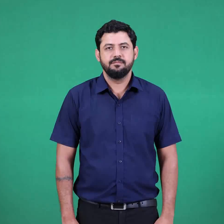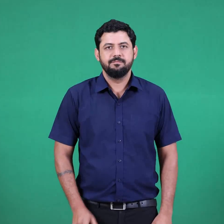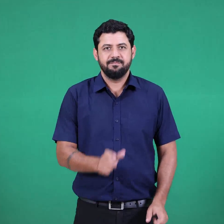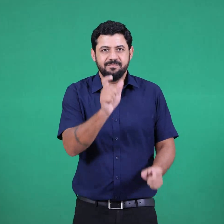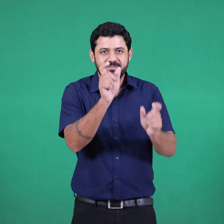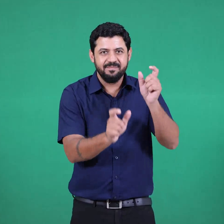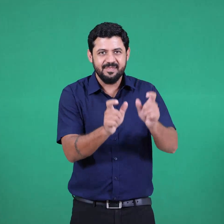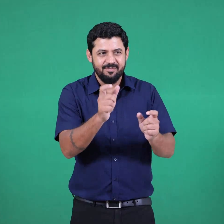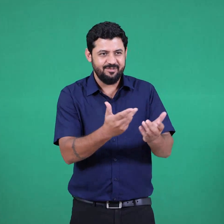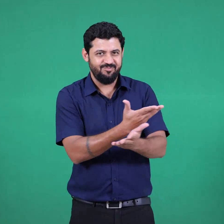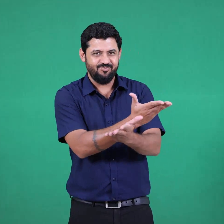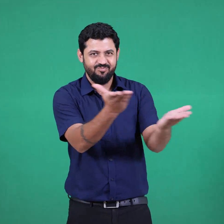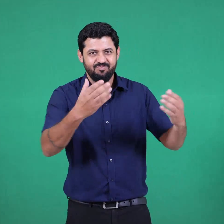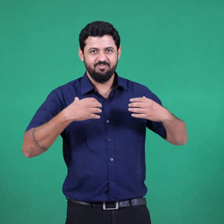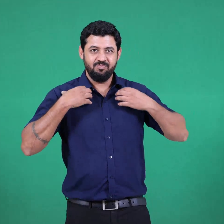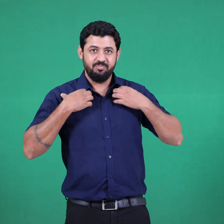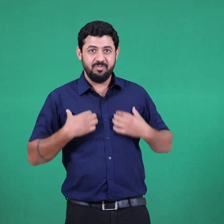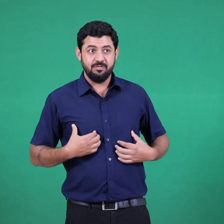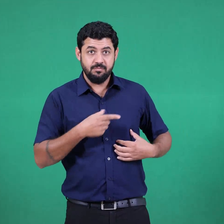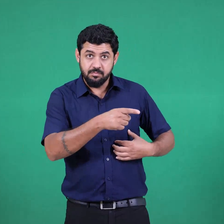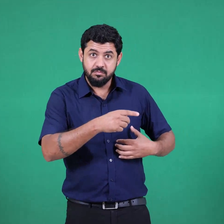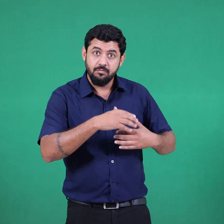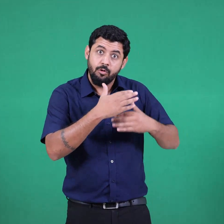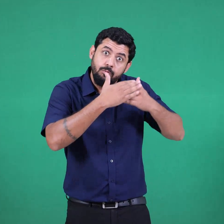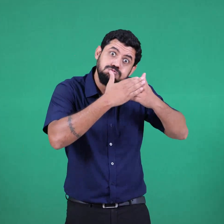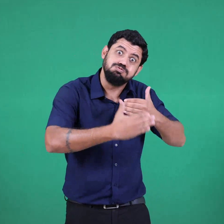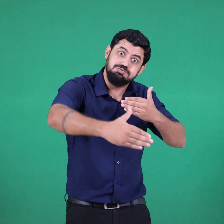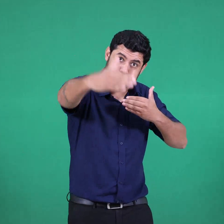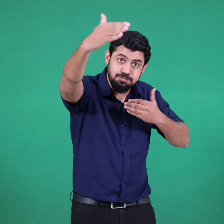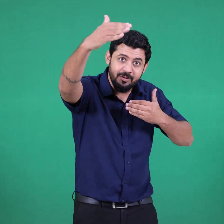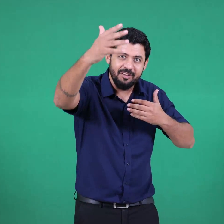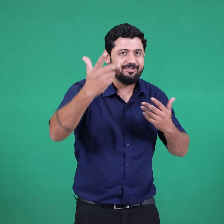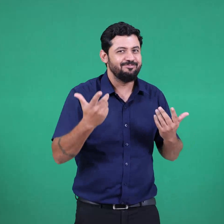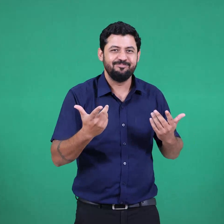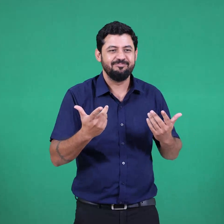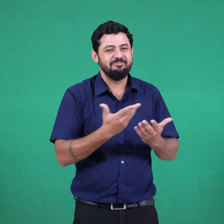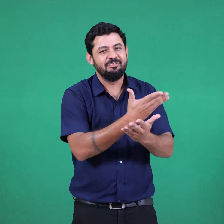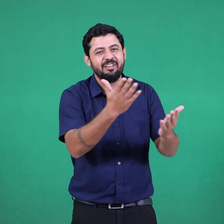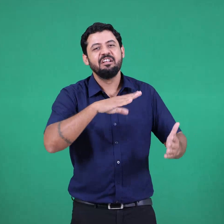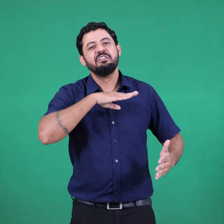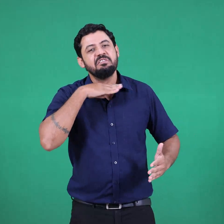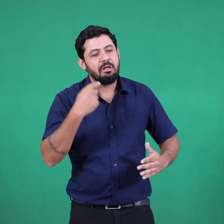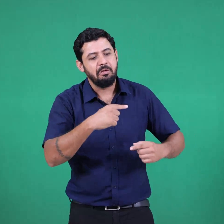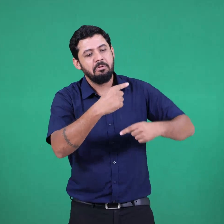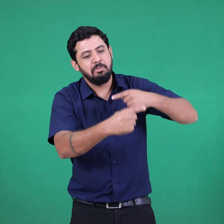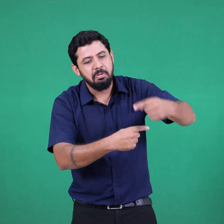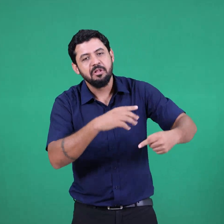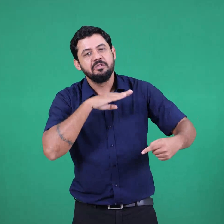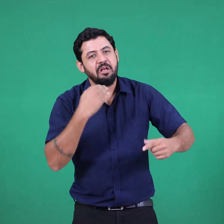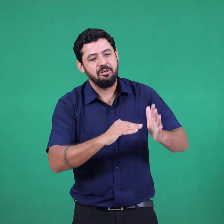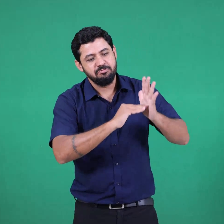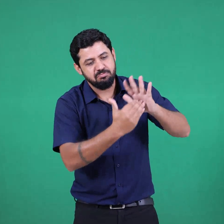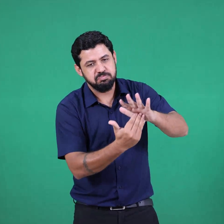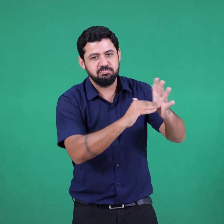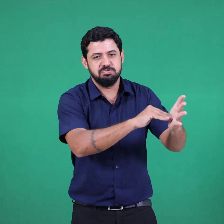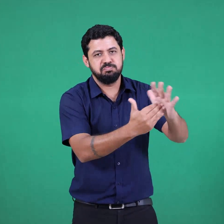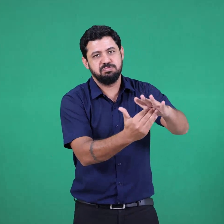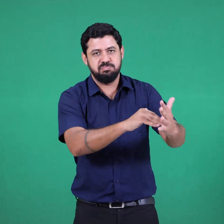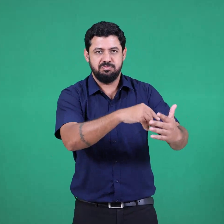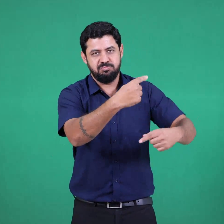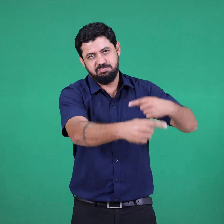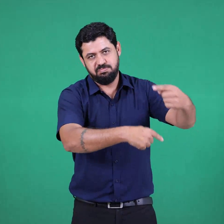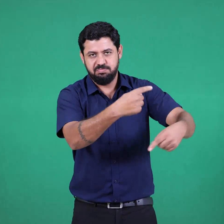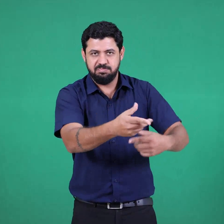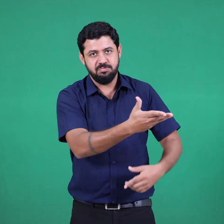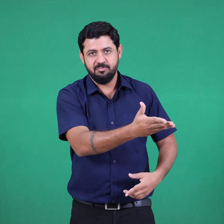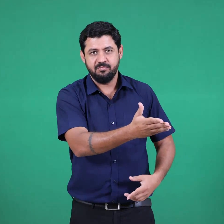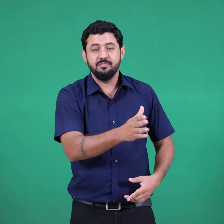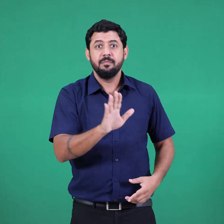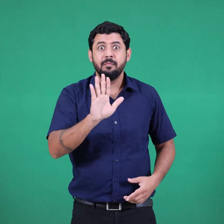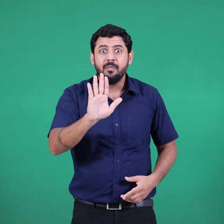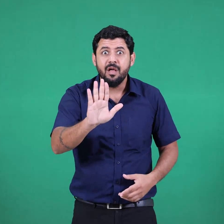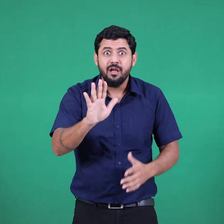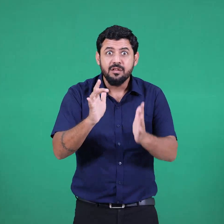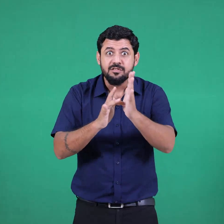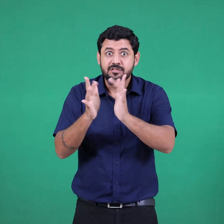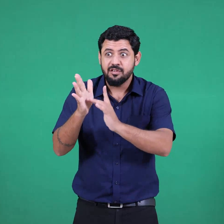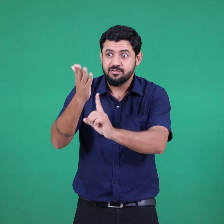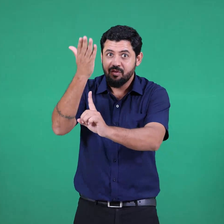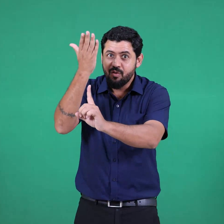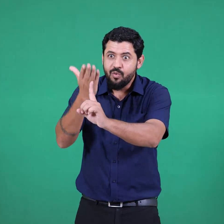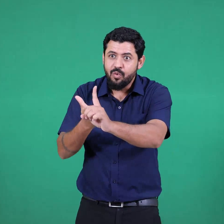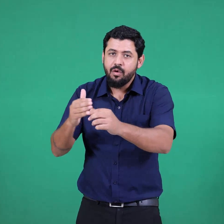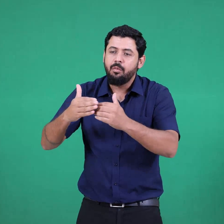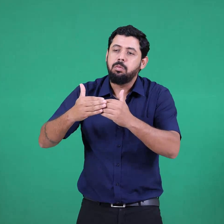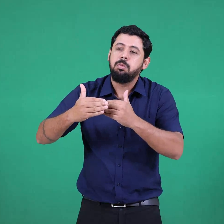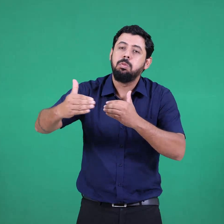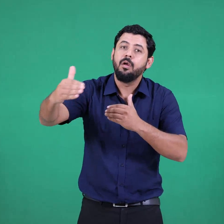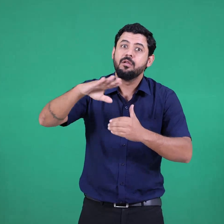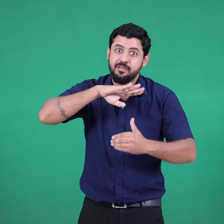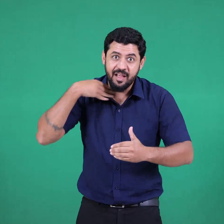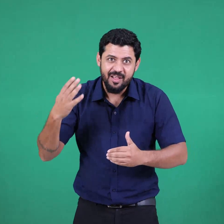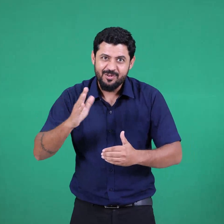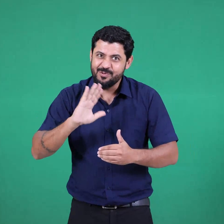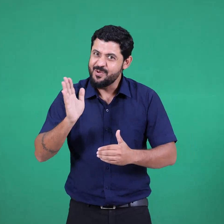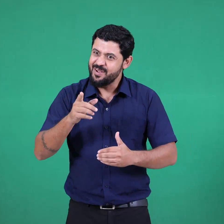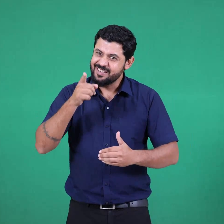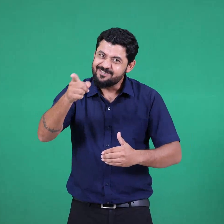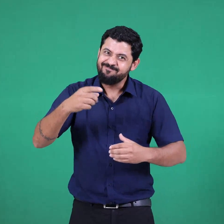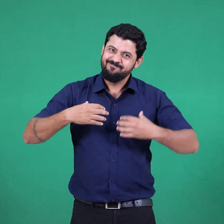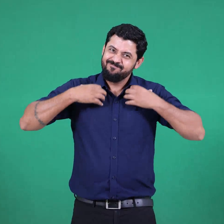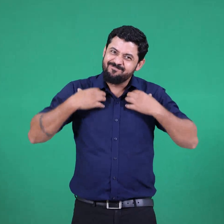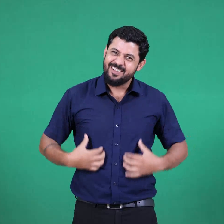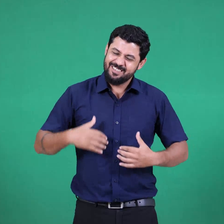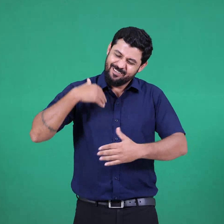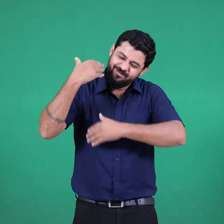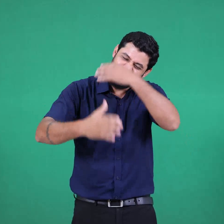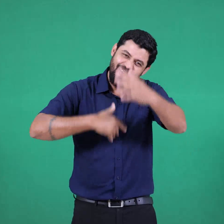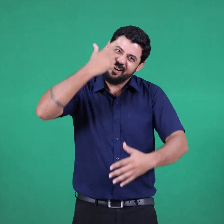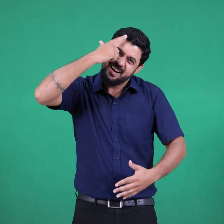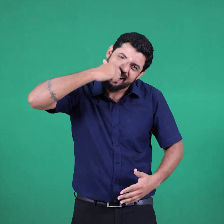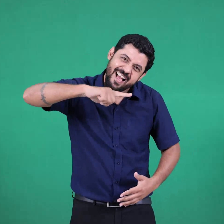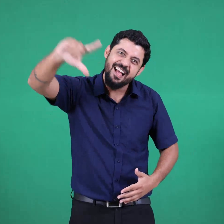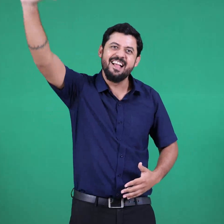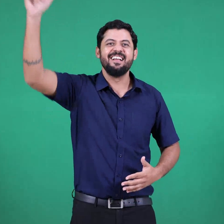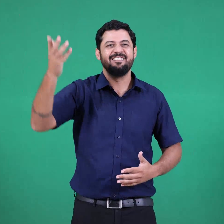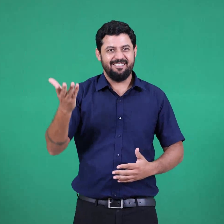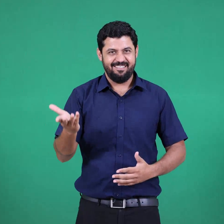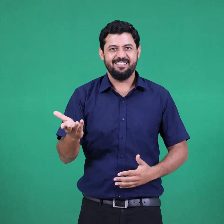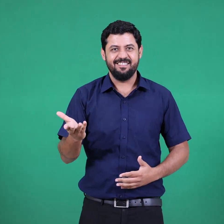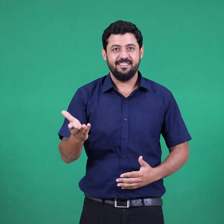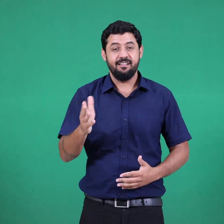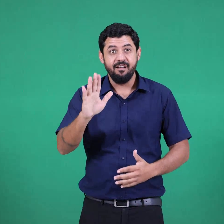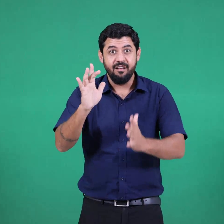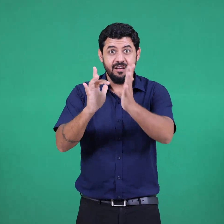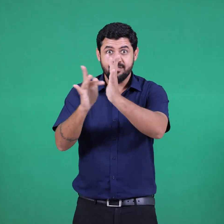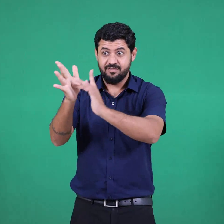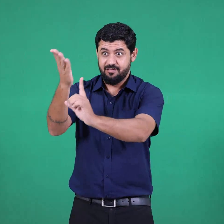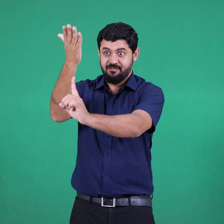Now there have been many other priests, since death prevented them from continuing in office.